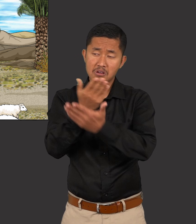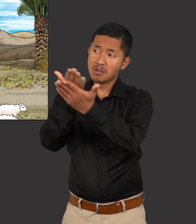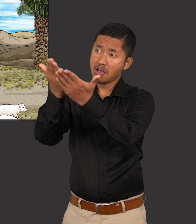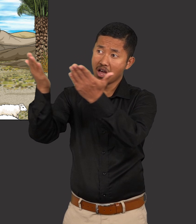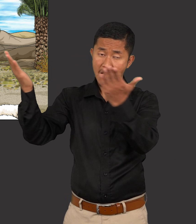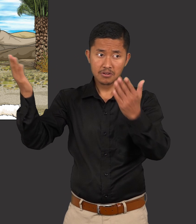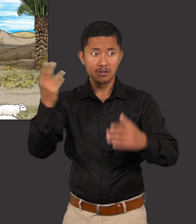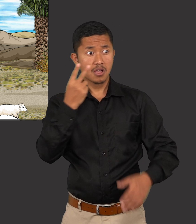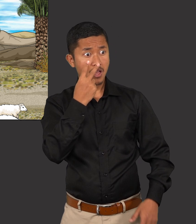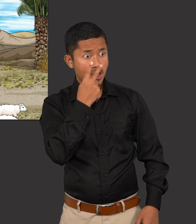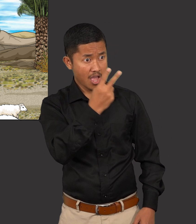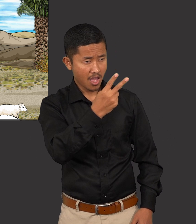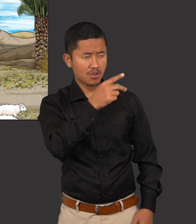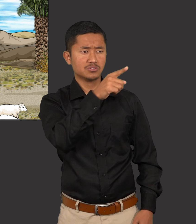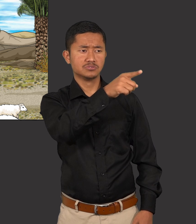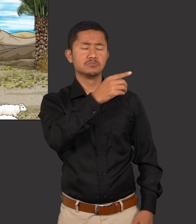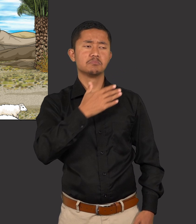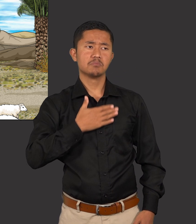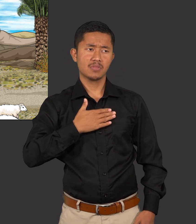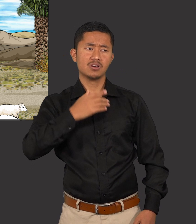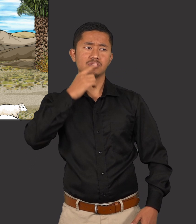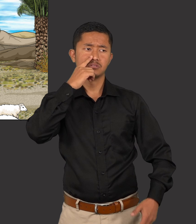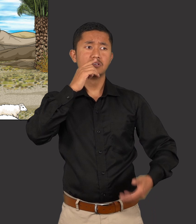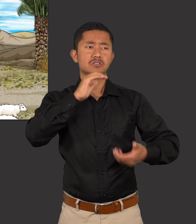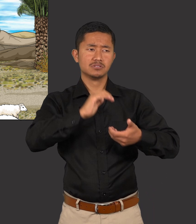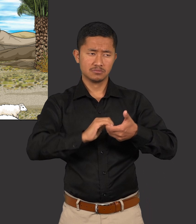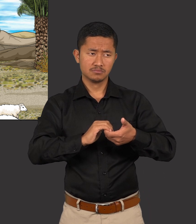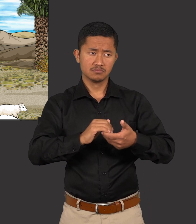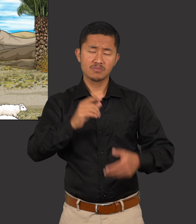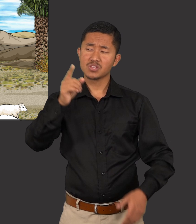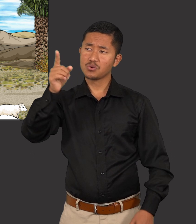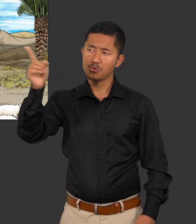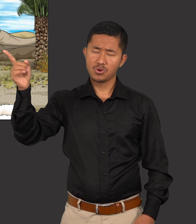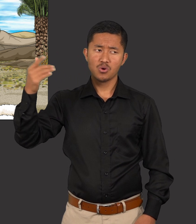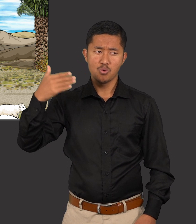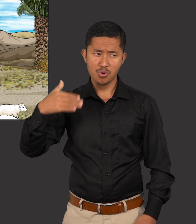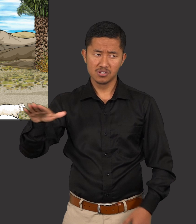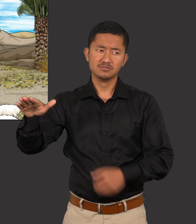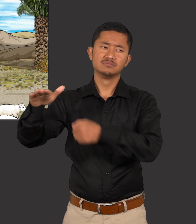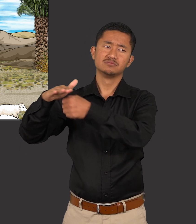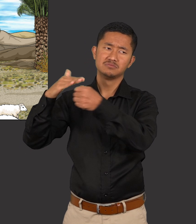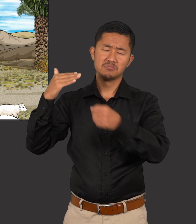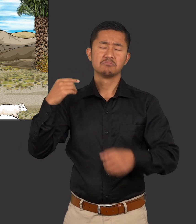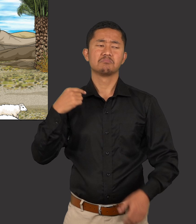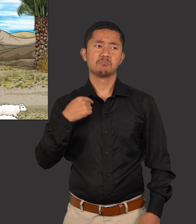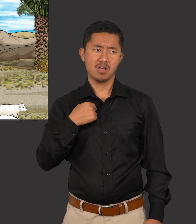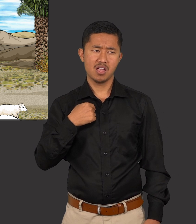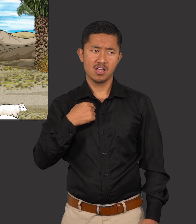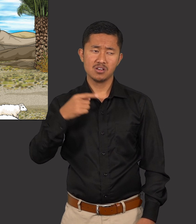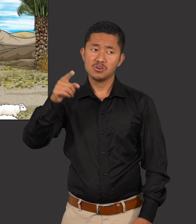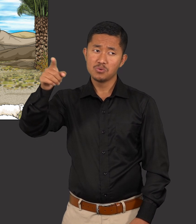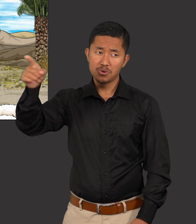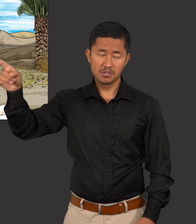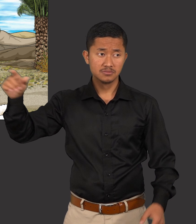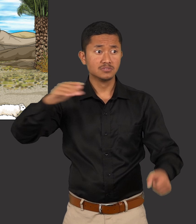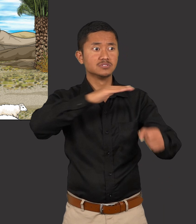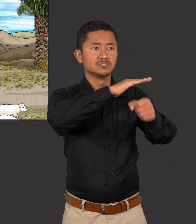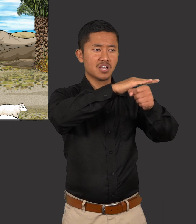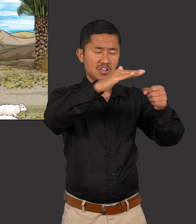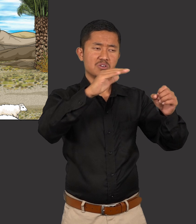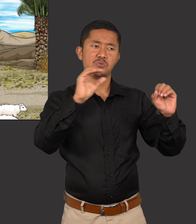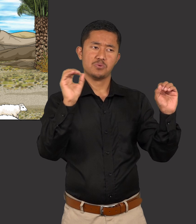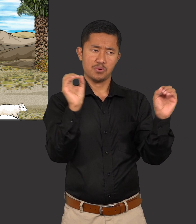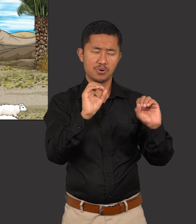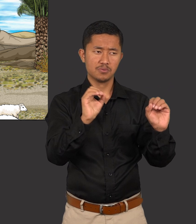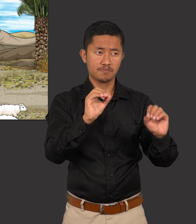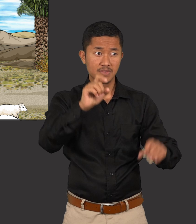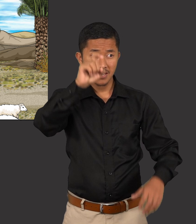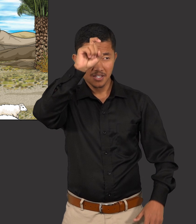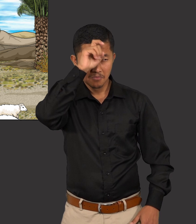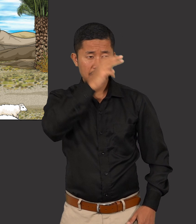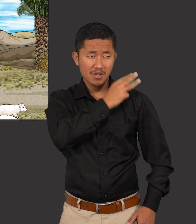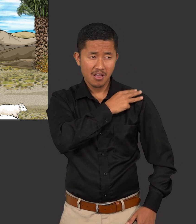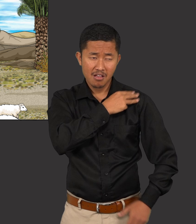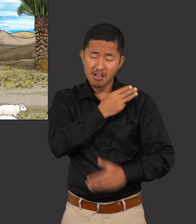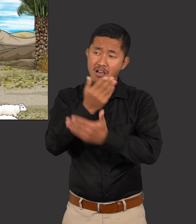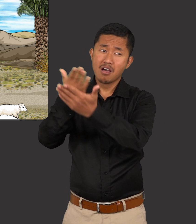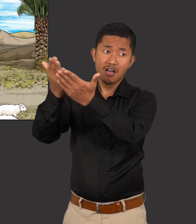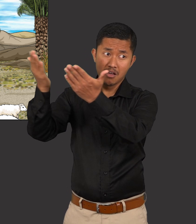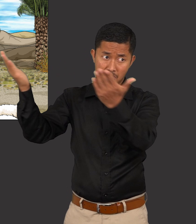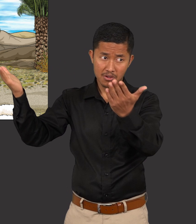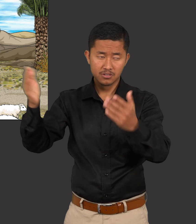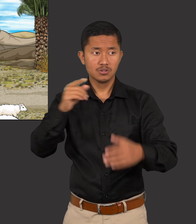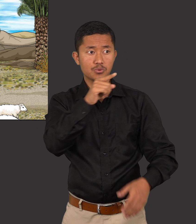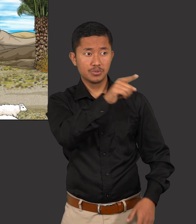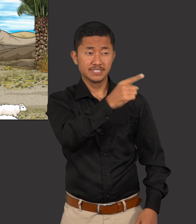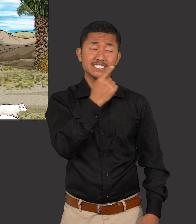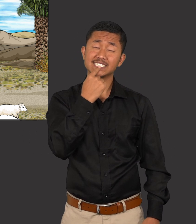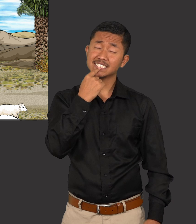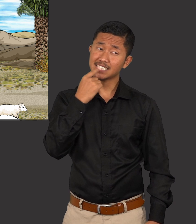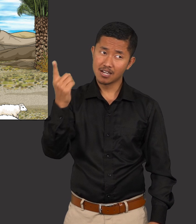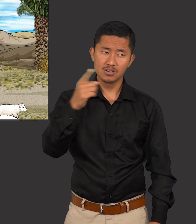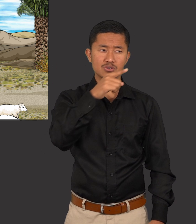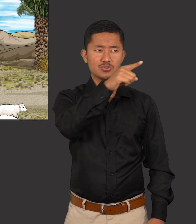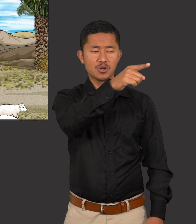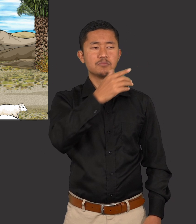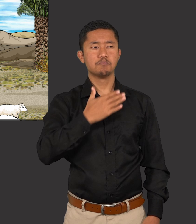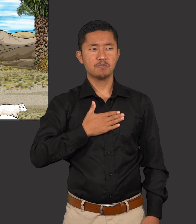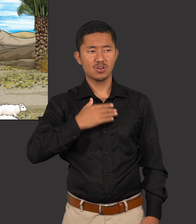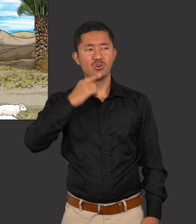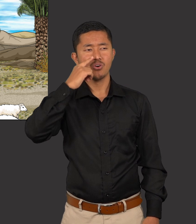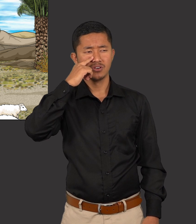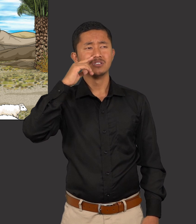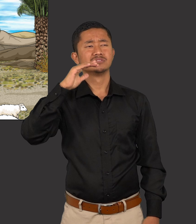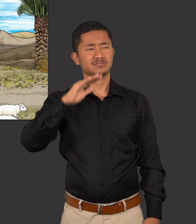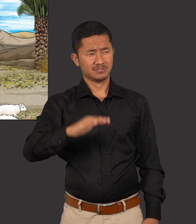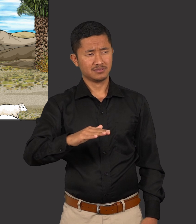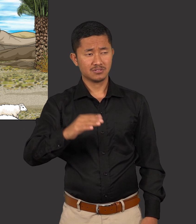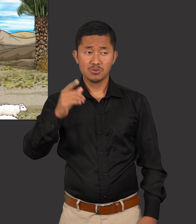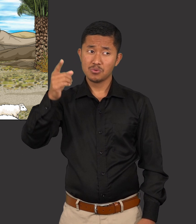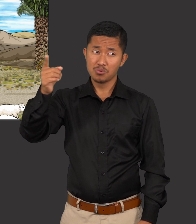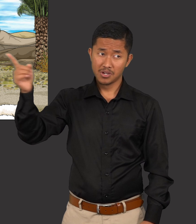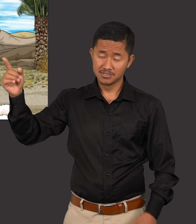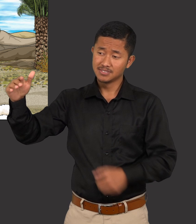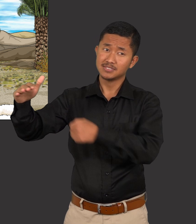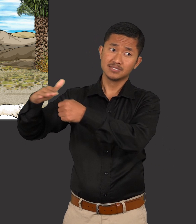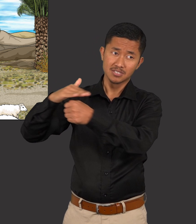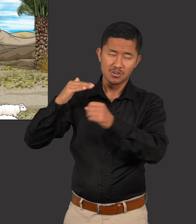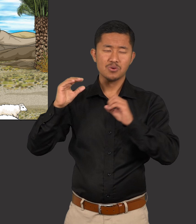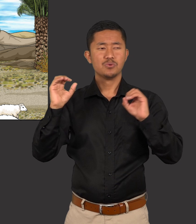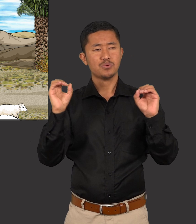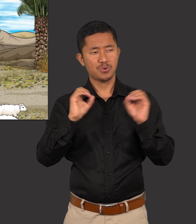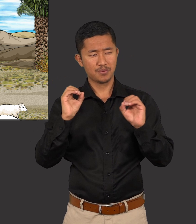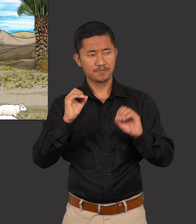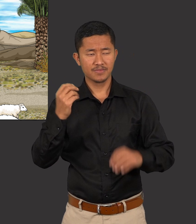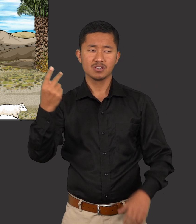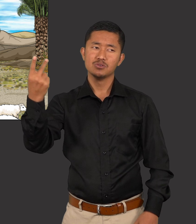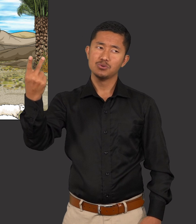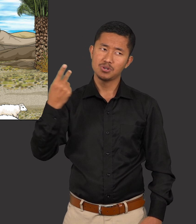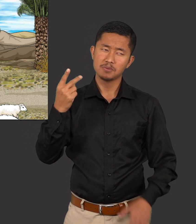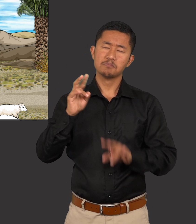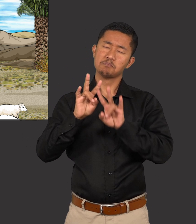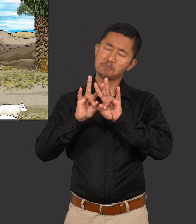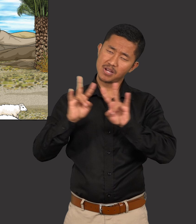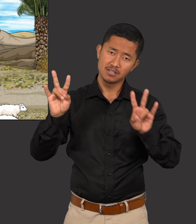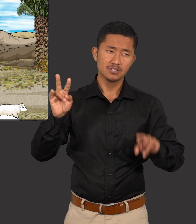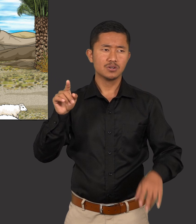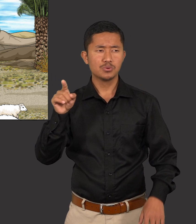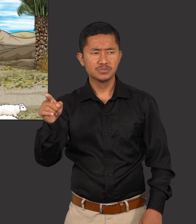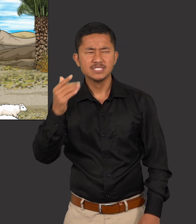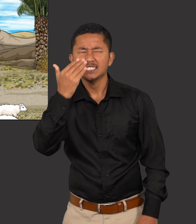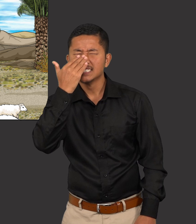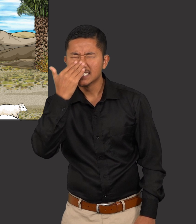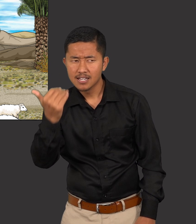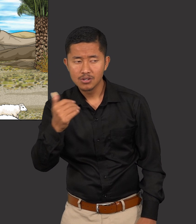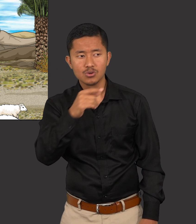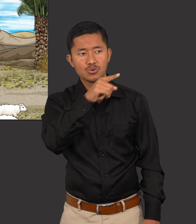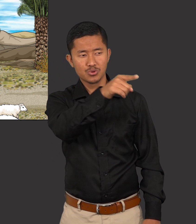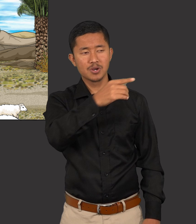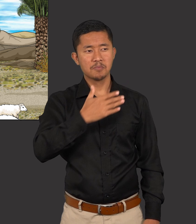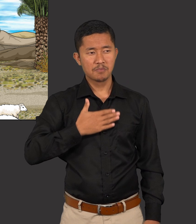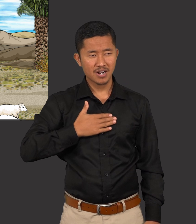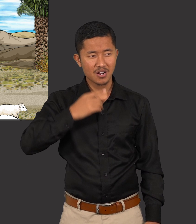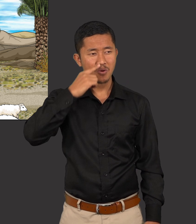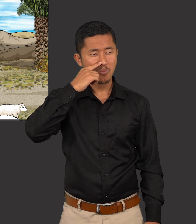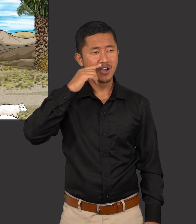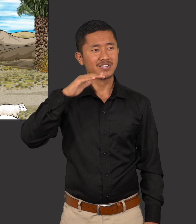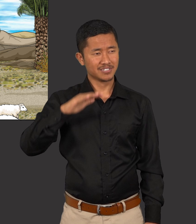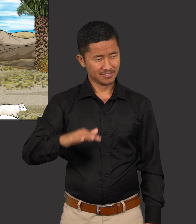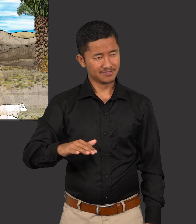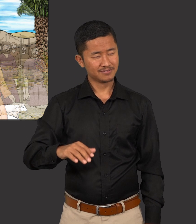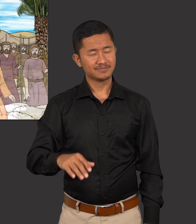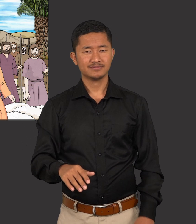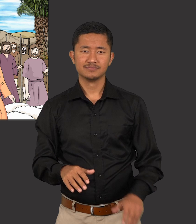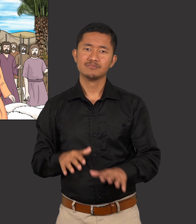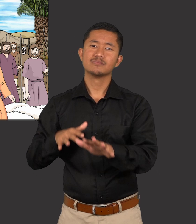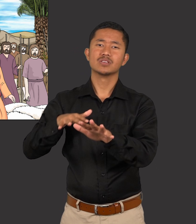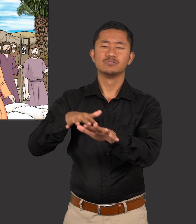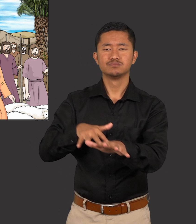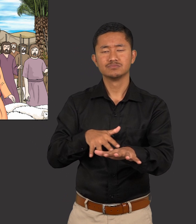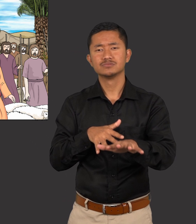Then they will kill me but will let you live. Please say you are my sister, so that I will be treated well for your sake, and on account of you my life will be spared.”